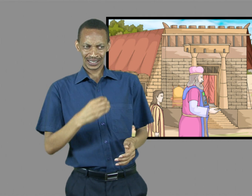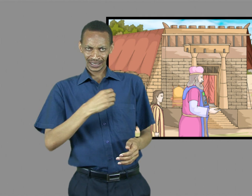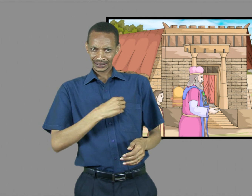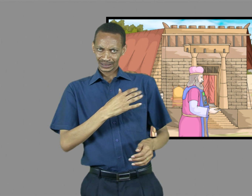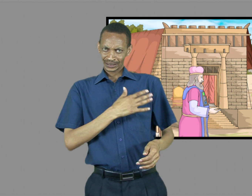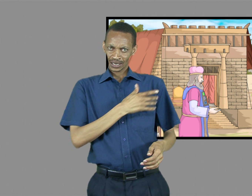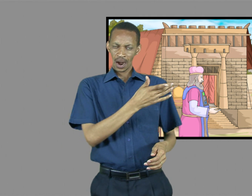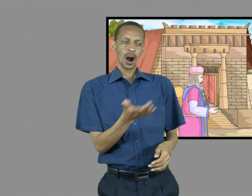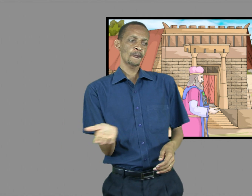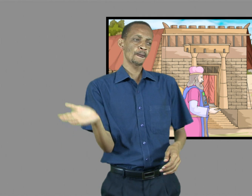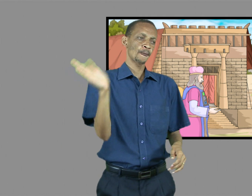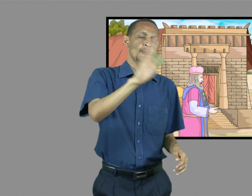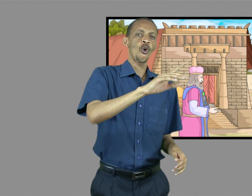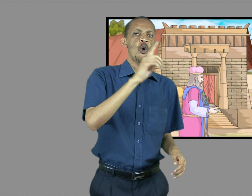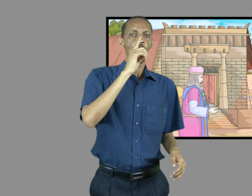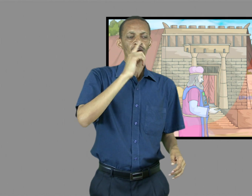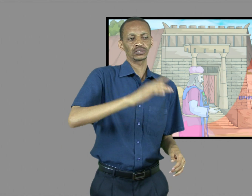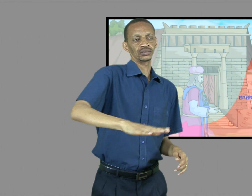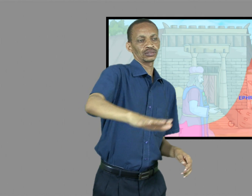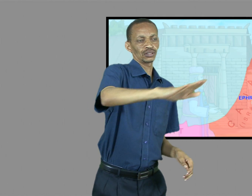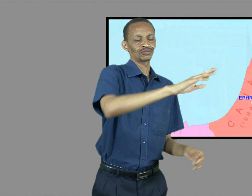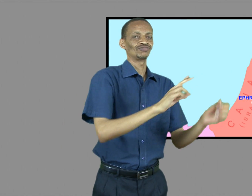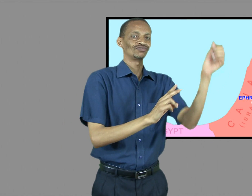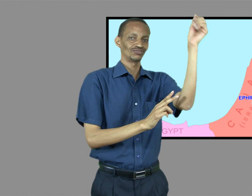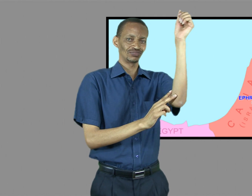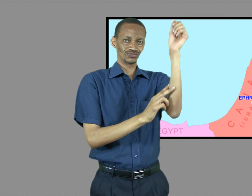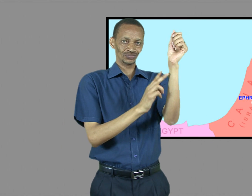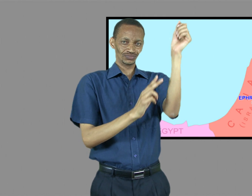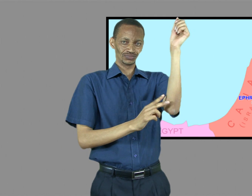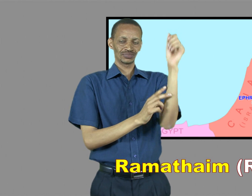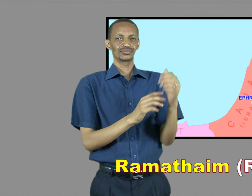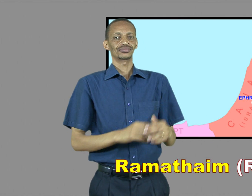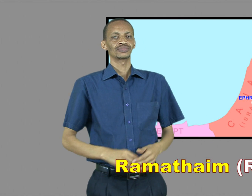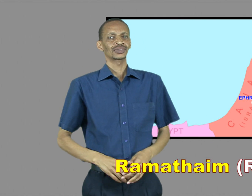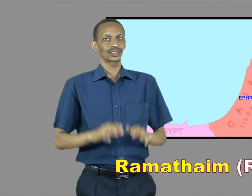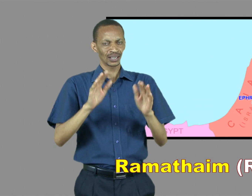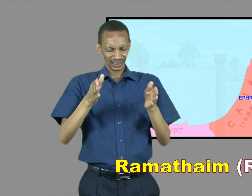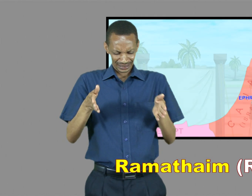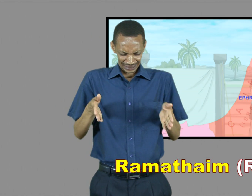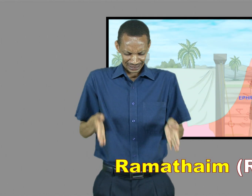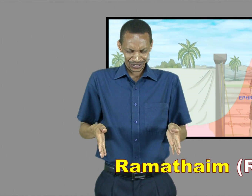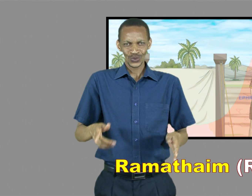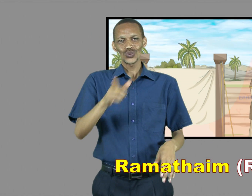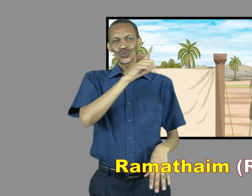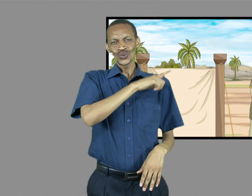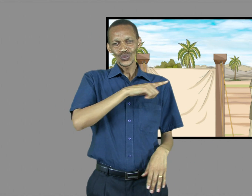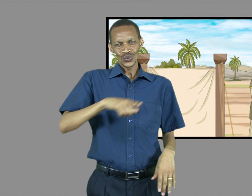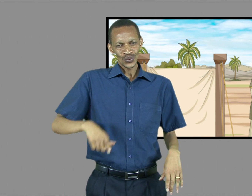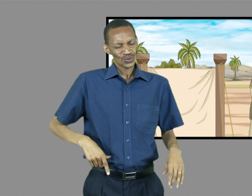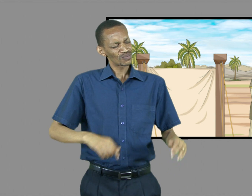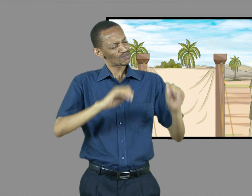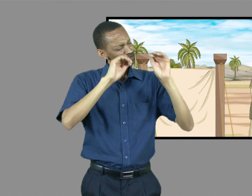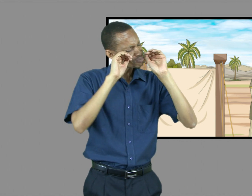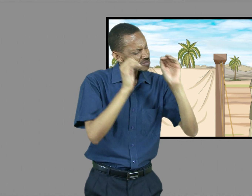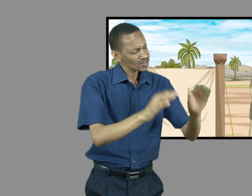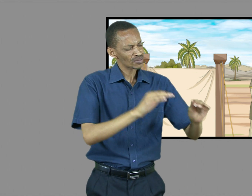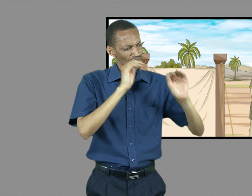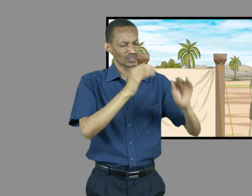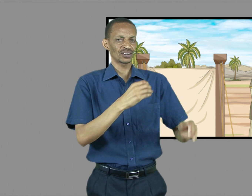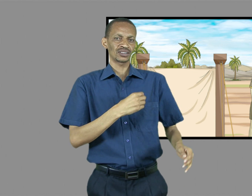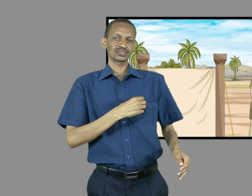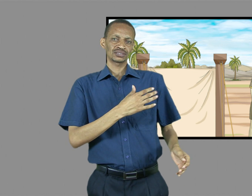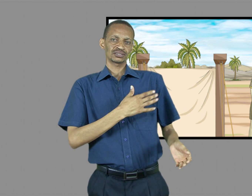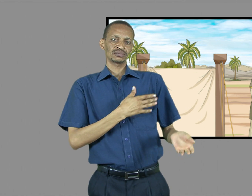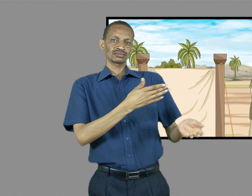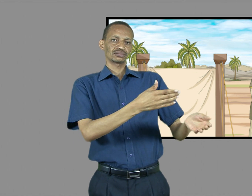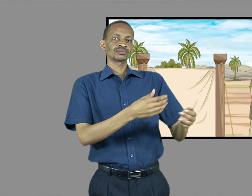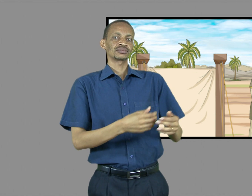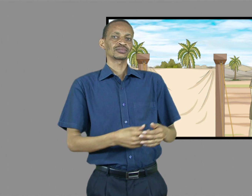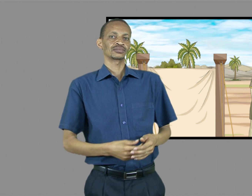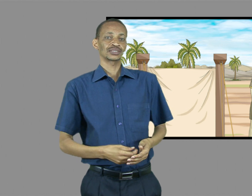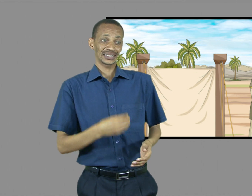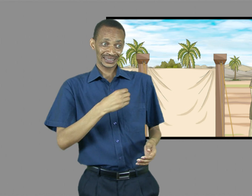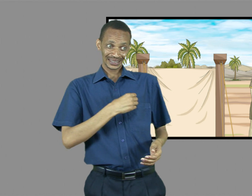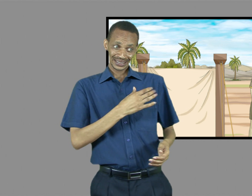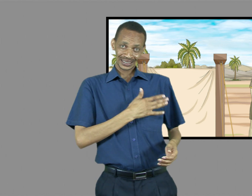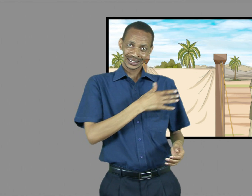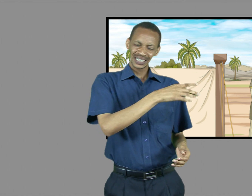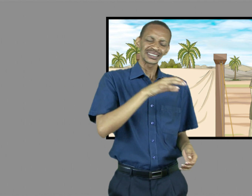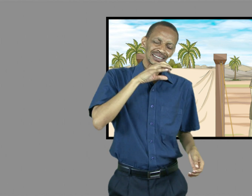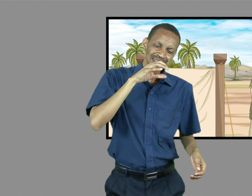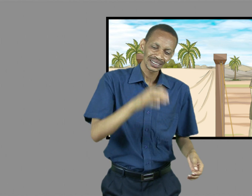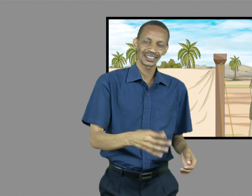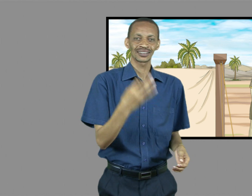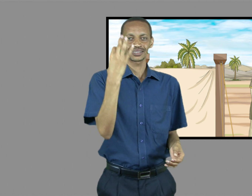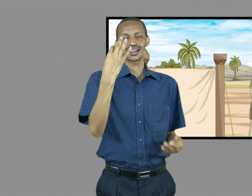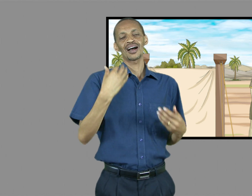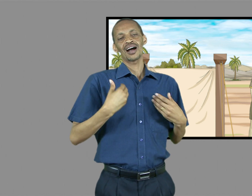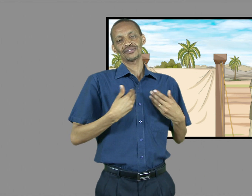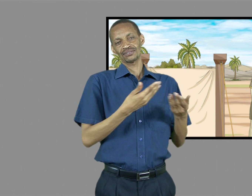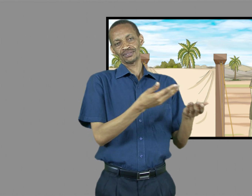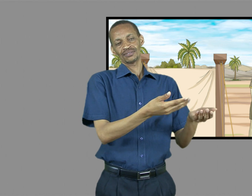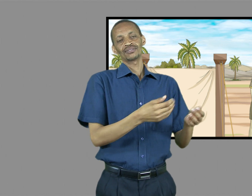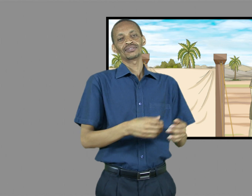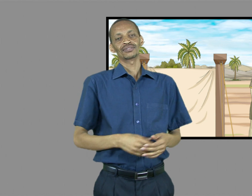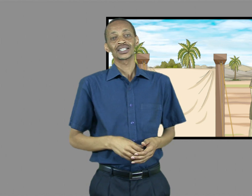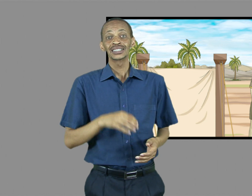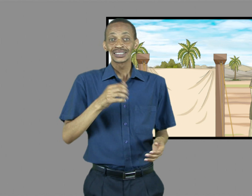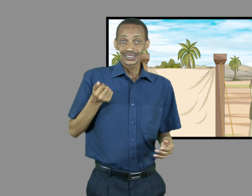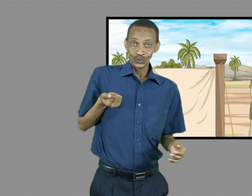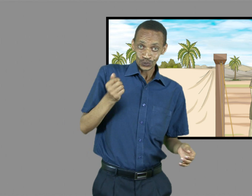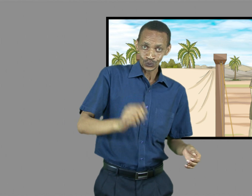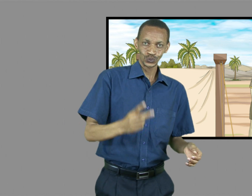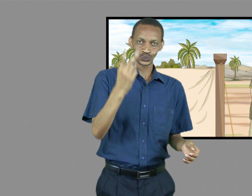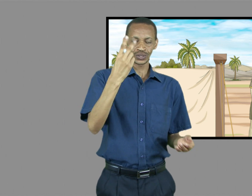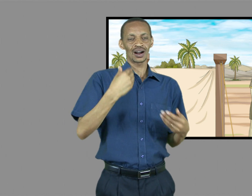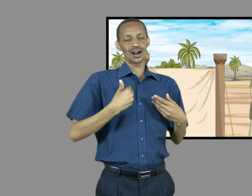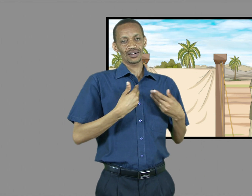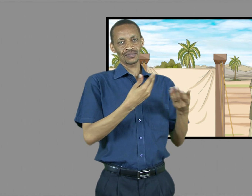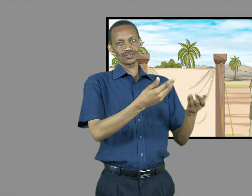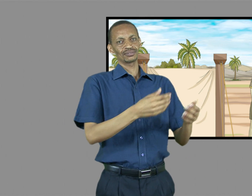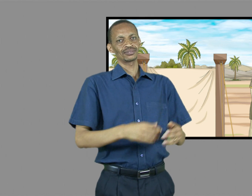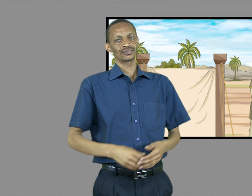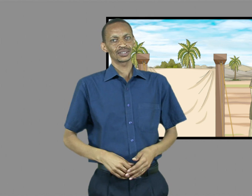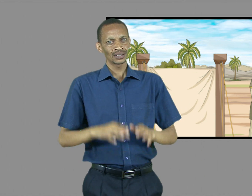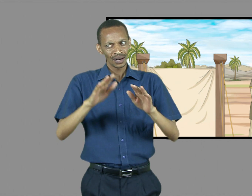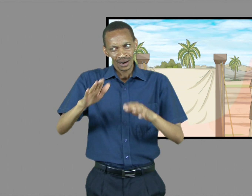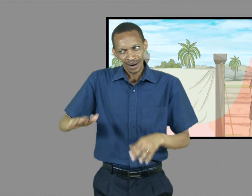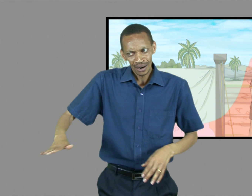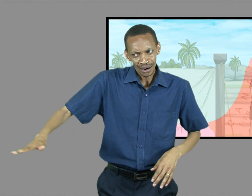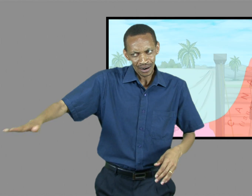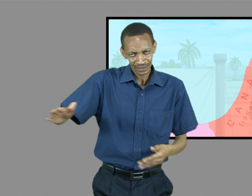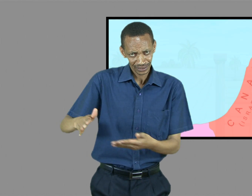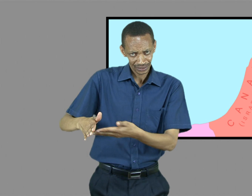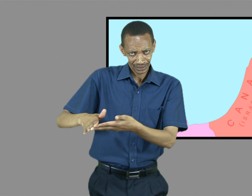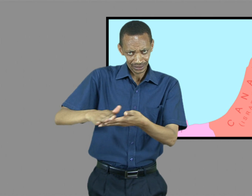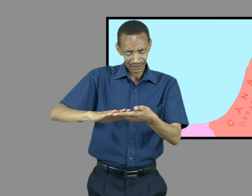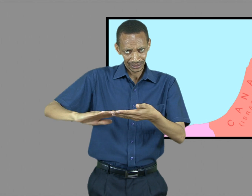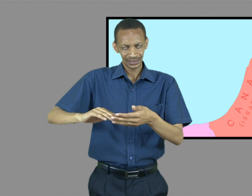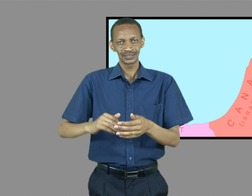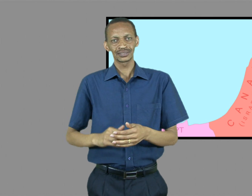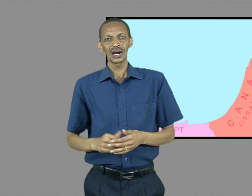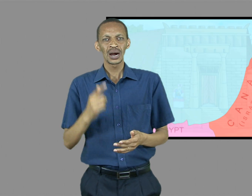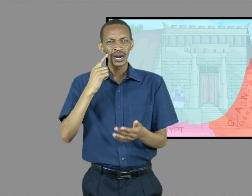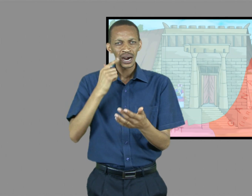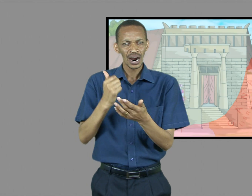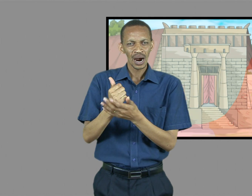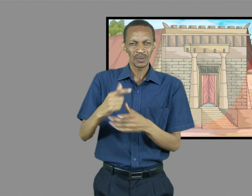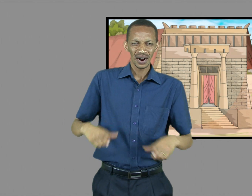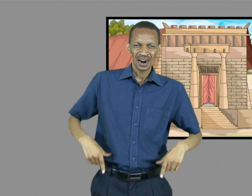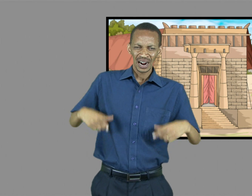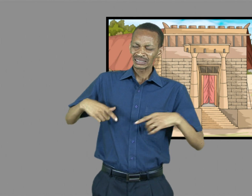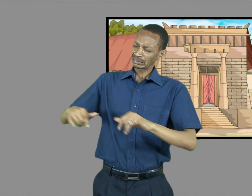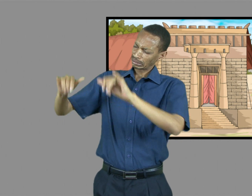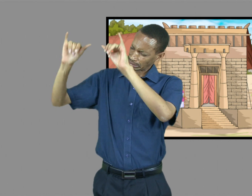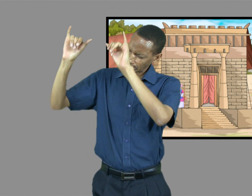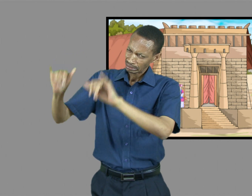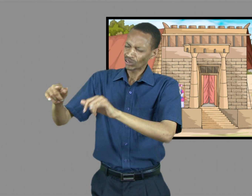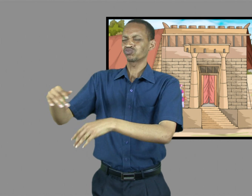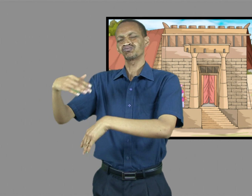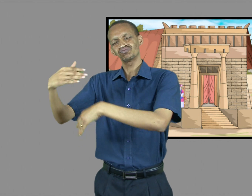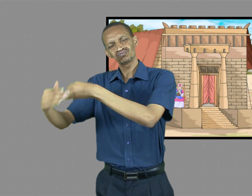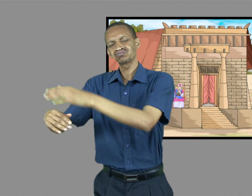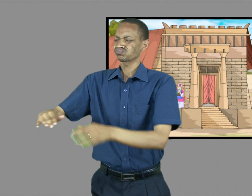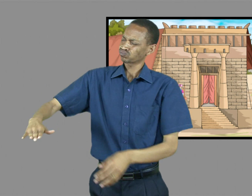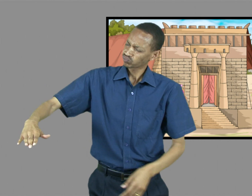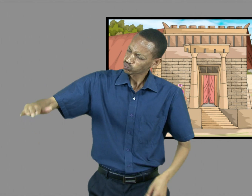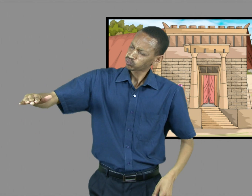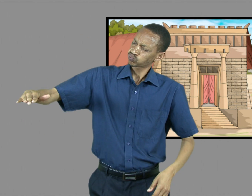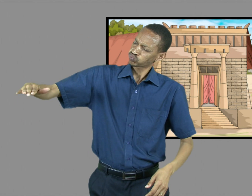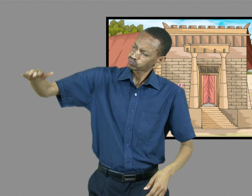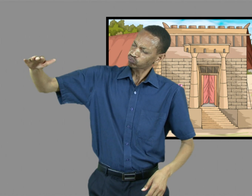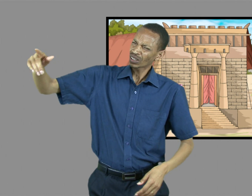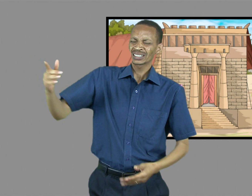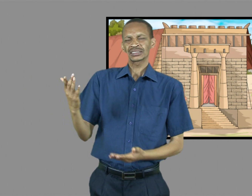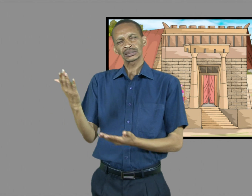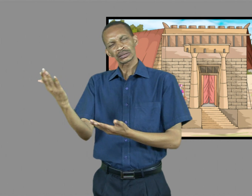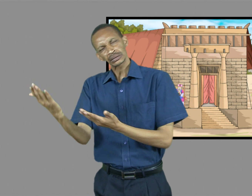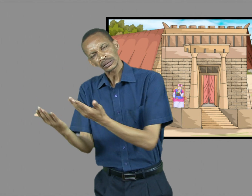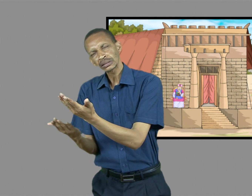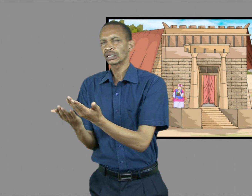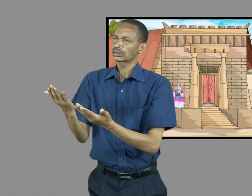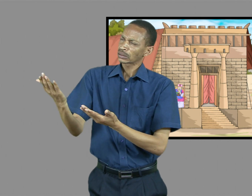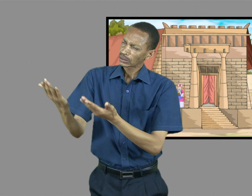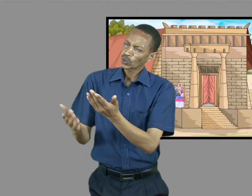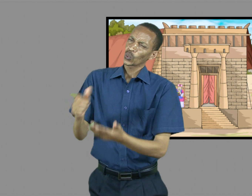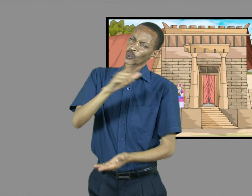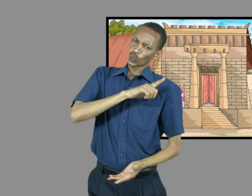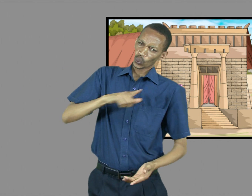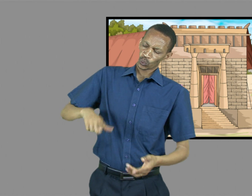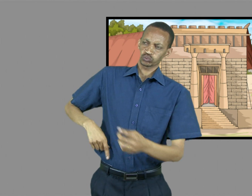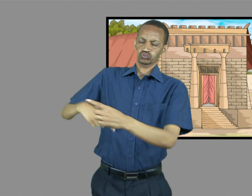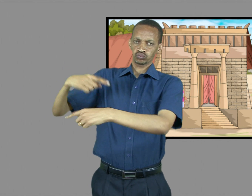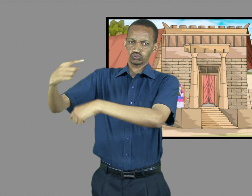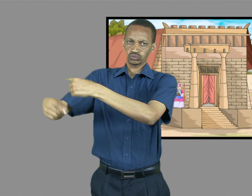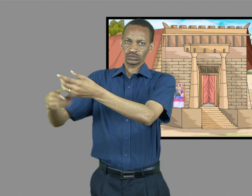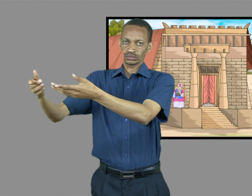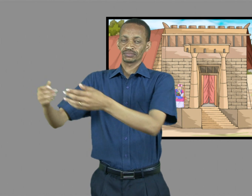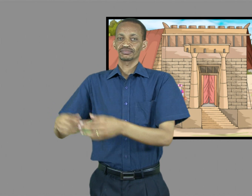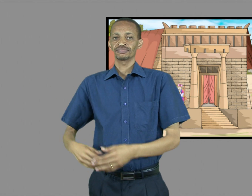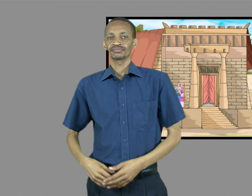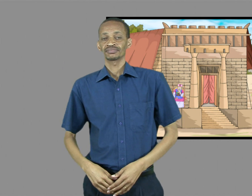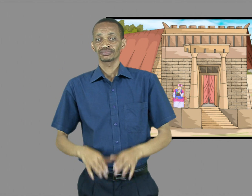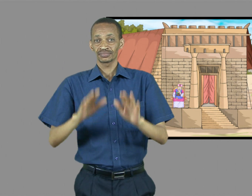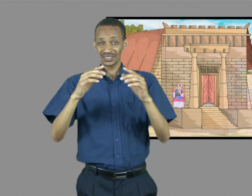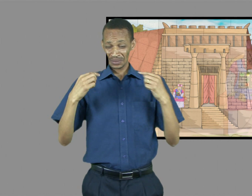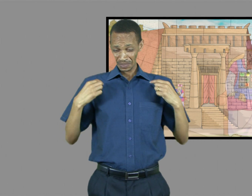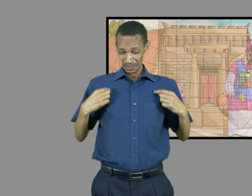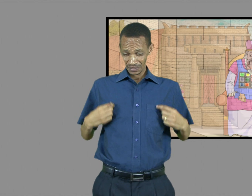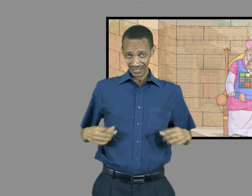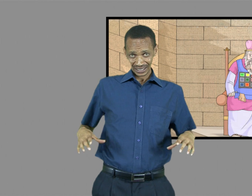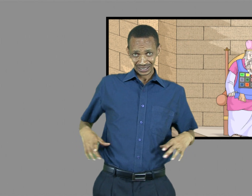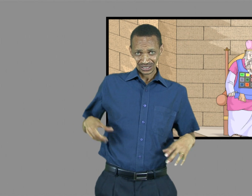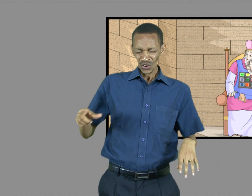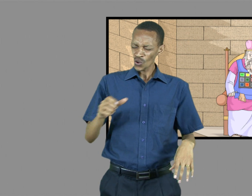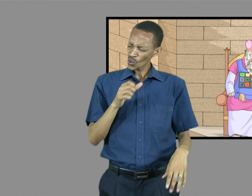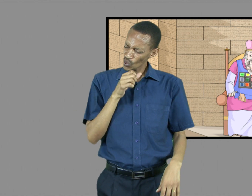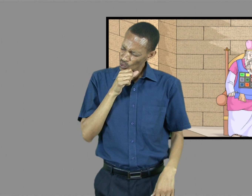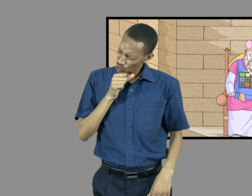Then they would go home. So the LORD attended to Hannah, and she conceived and gave birth to three sons and two daughters. Meanwhile, the boy Samuel grew up in the presence of the LORD.